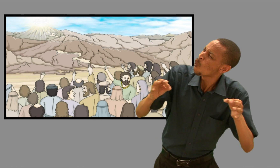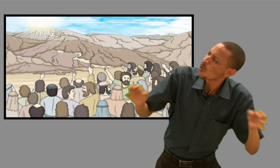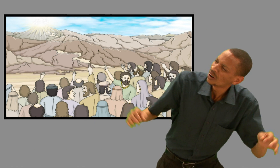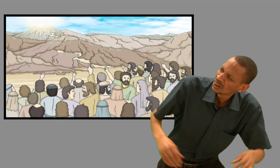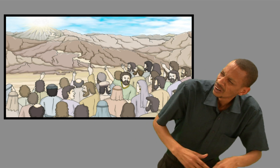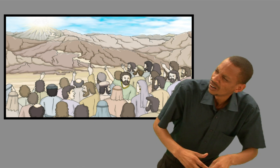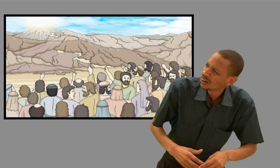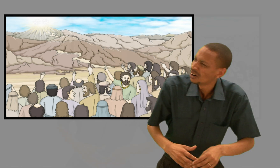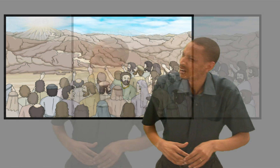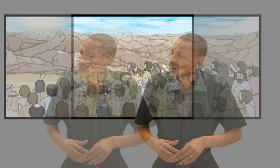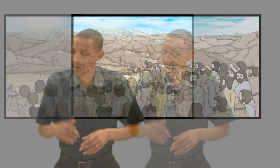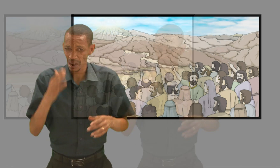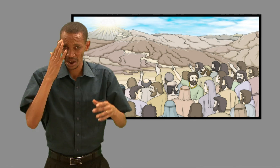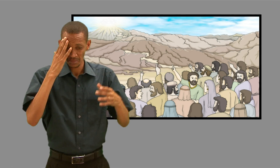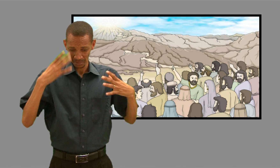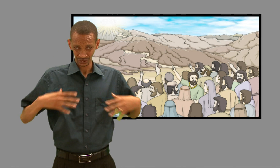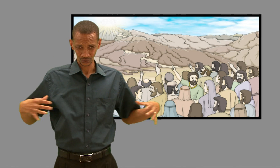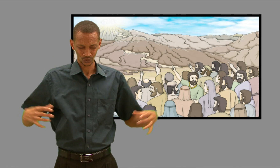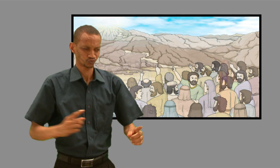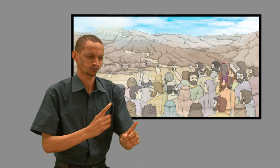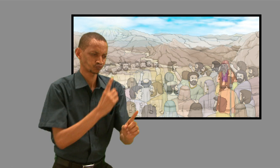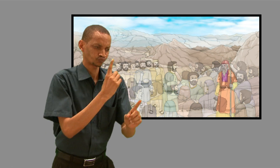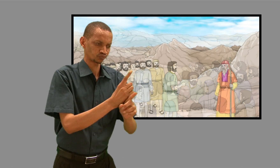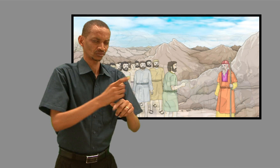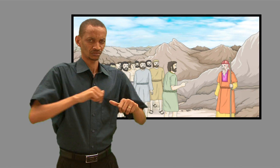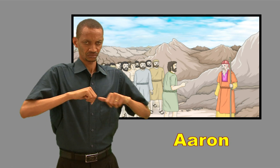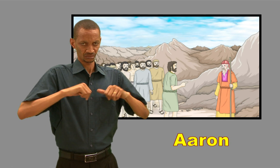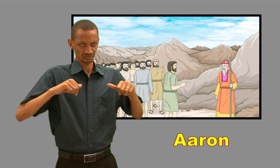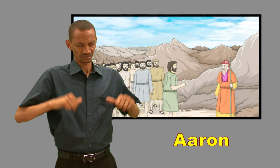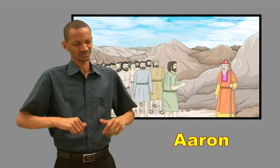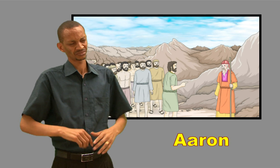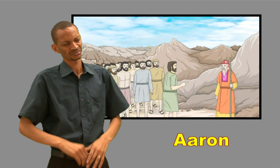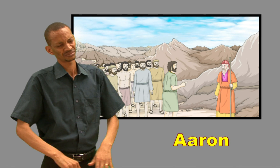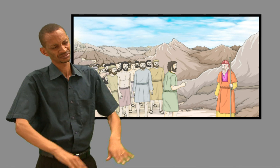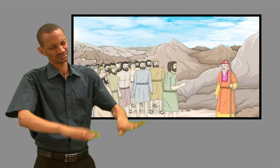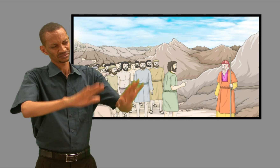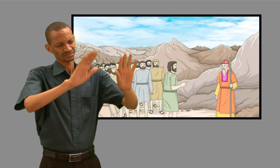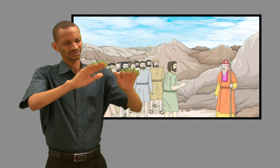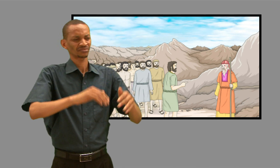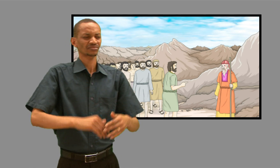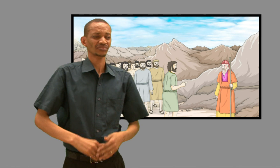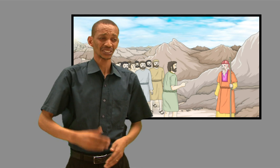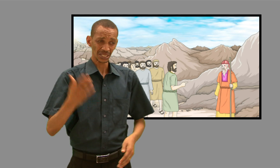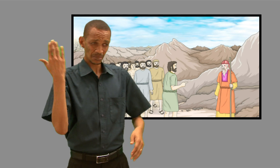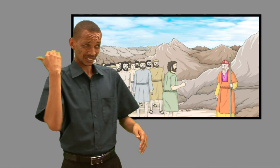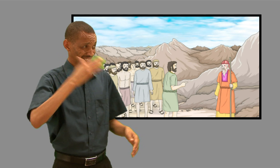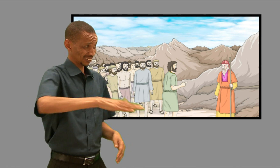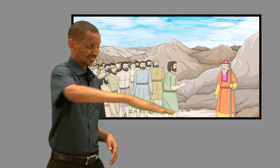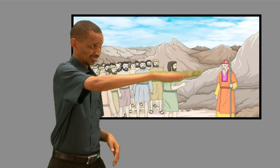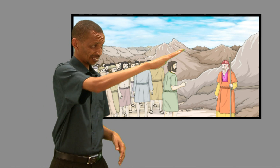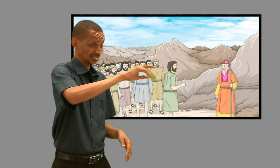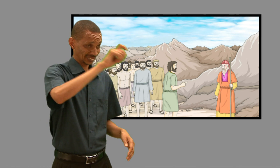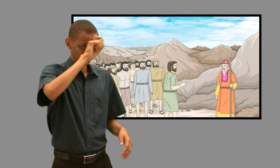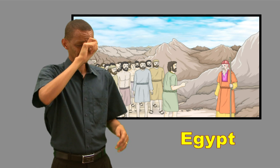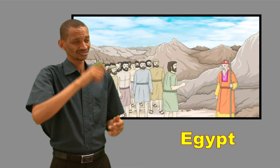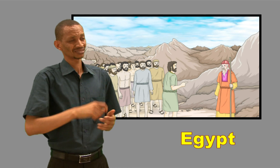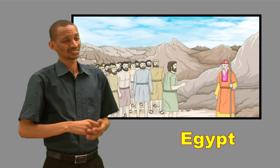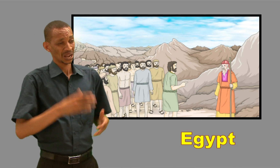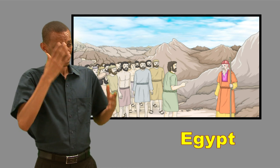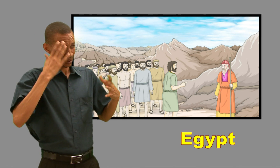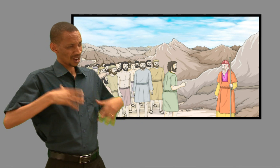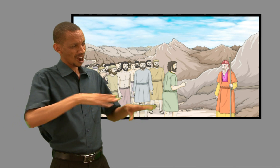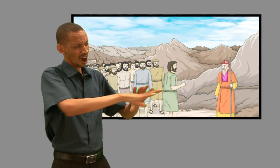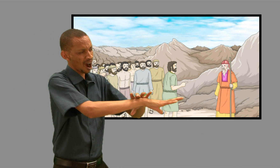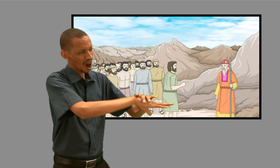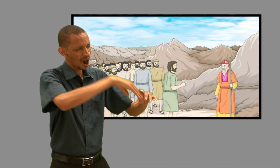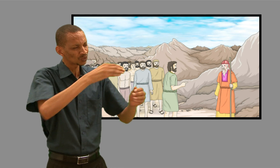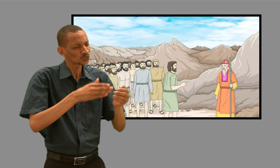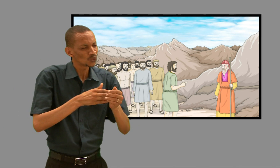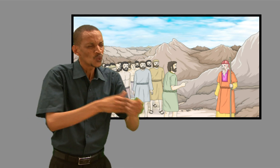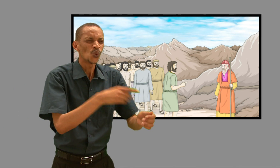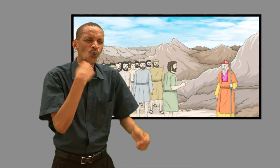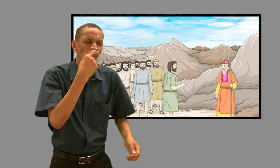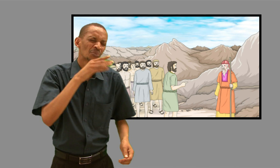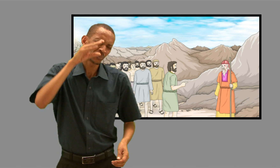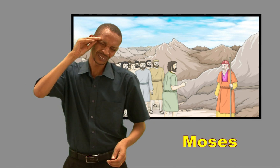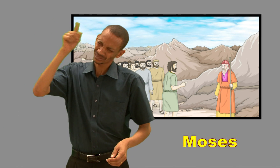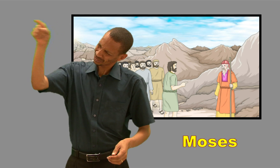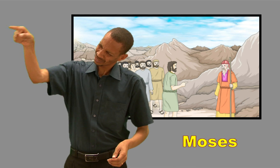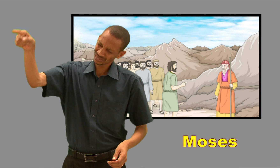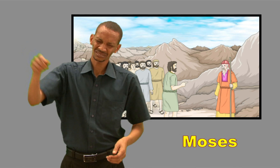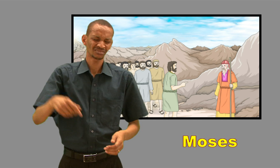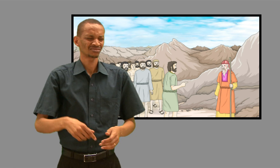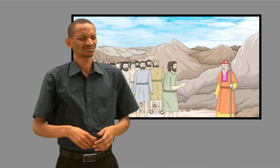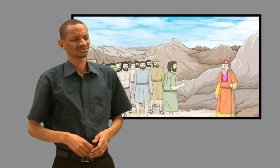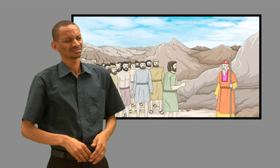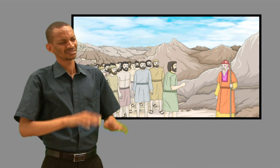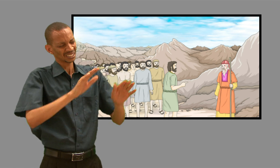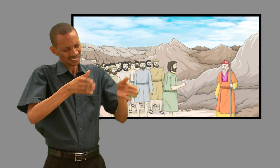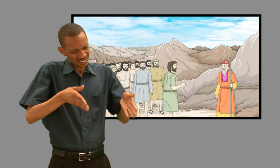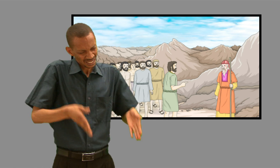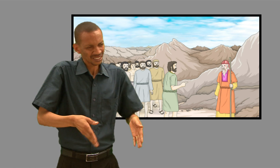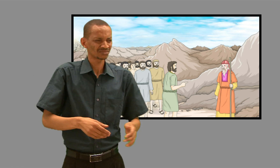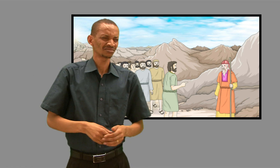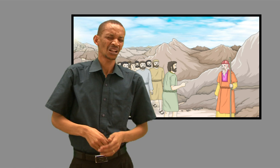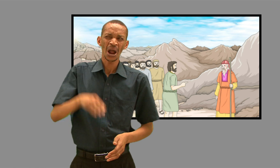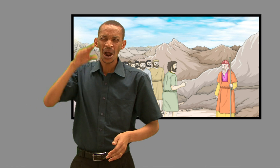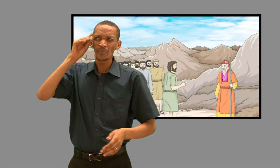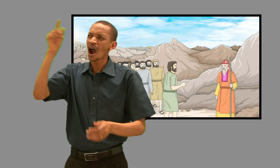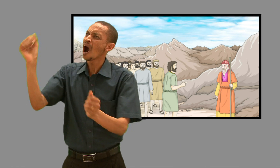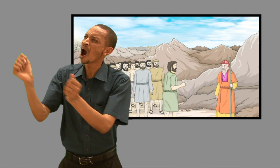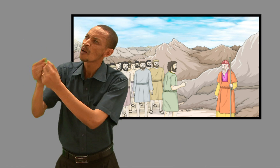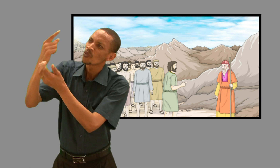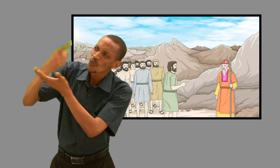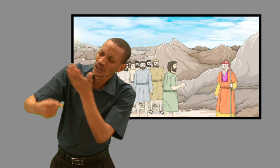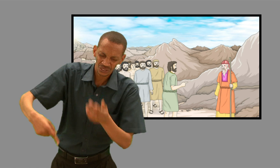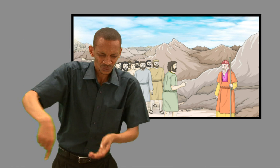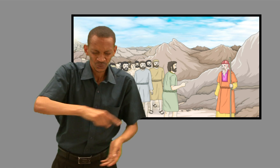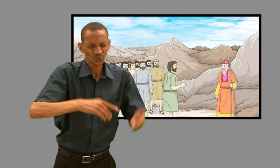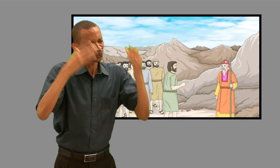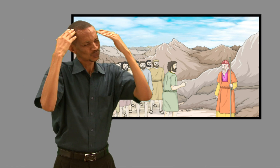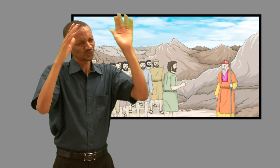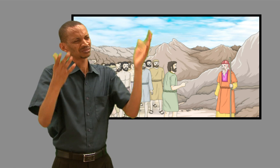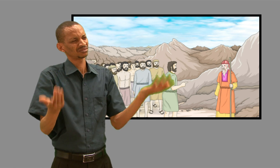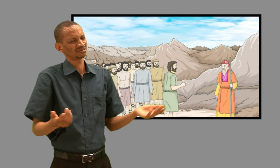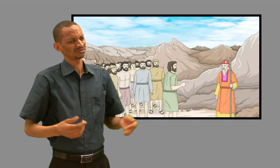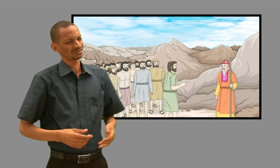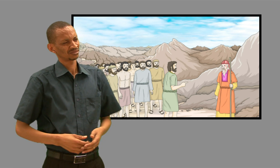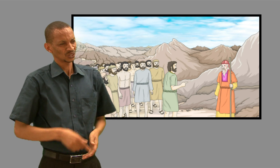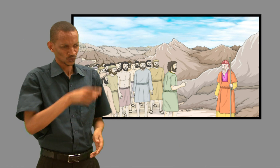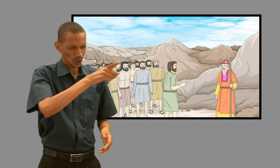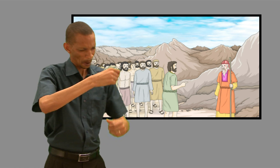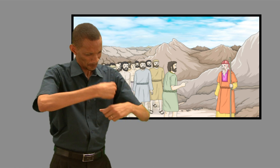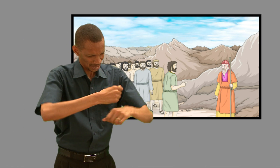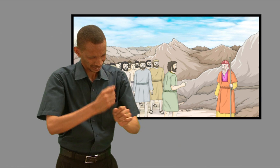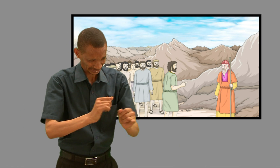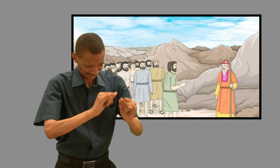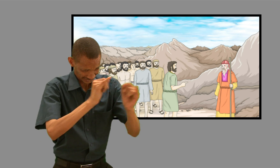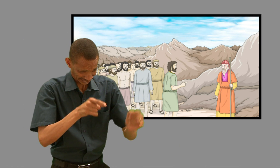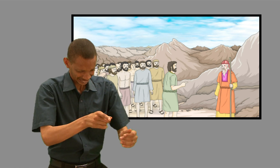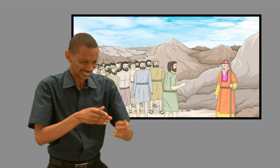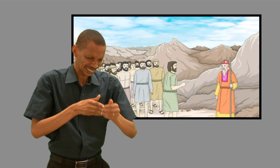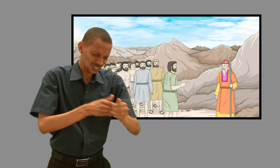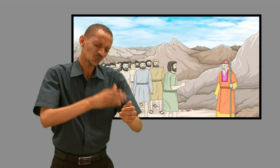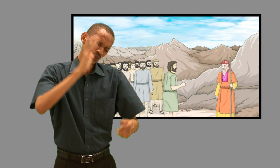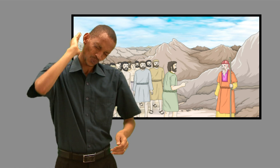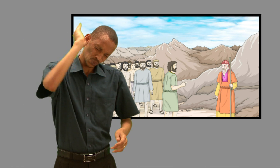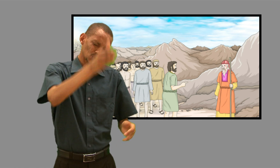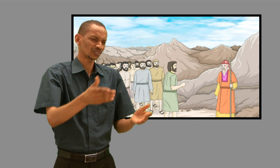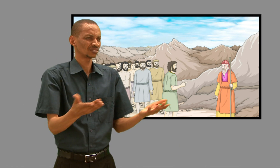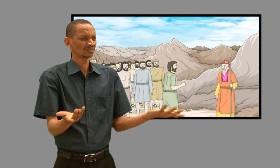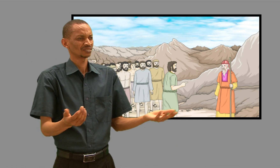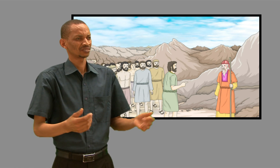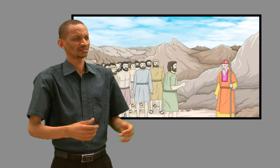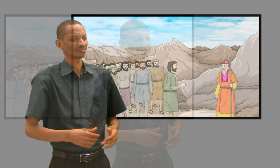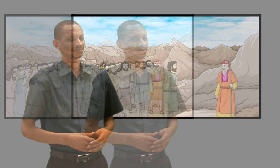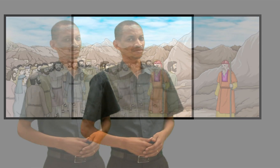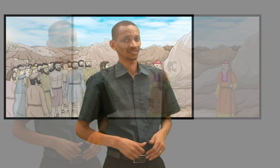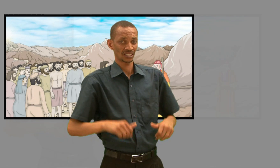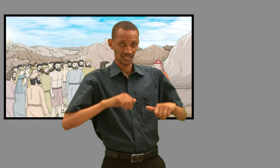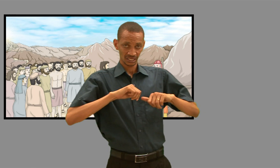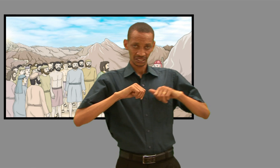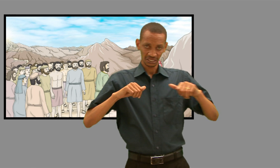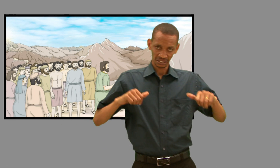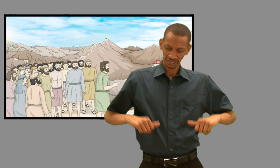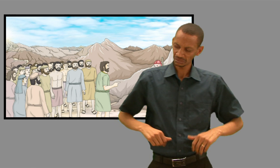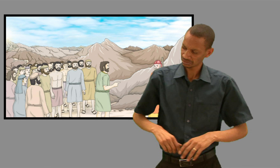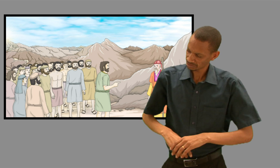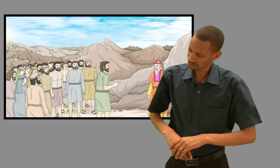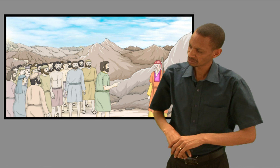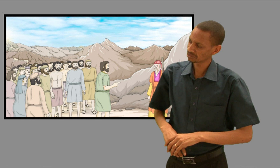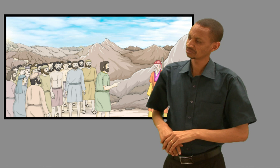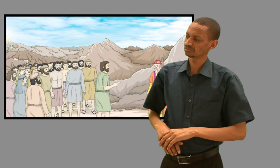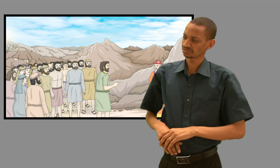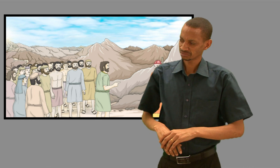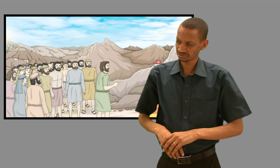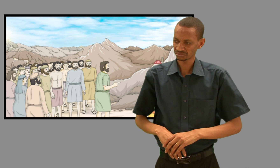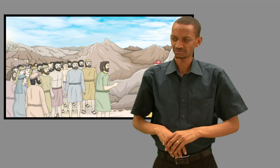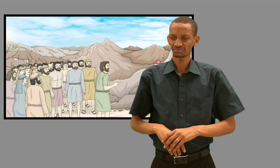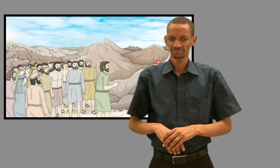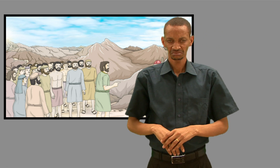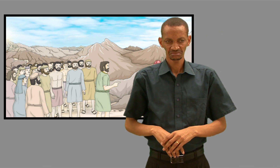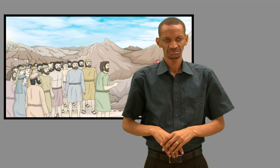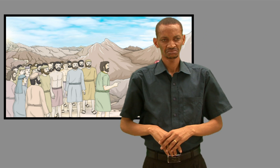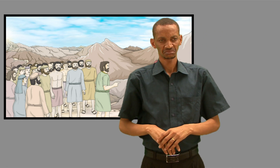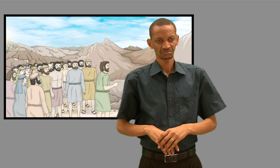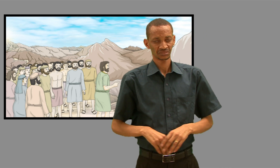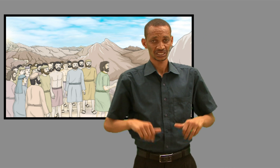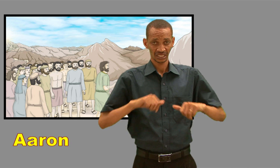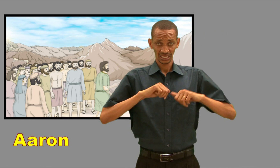Now when the people saw that Moses was delayed in coming down from the mountain, they gathered around Aaron and said, “Come, make us gods who will go before us.